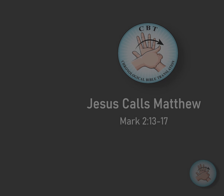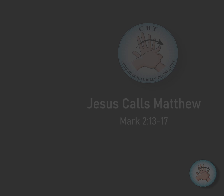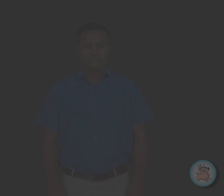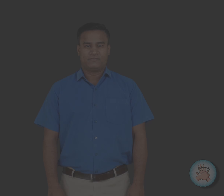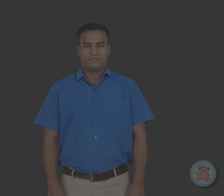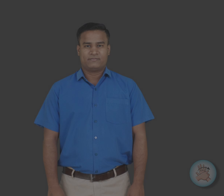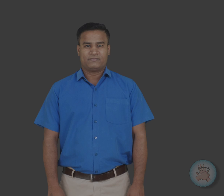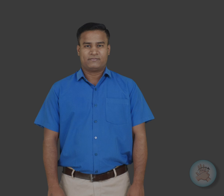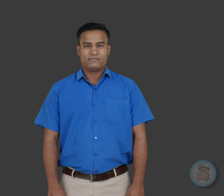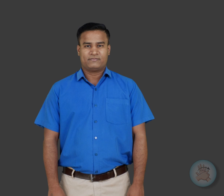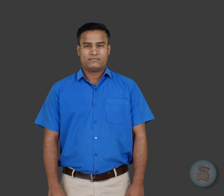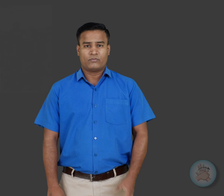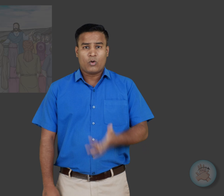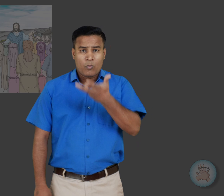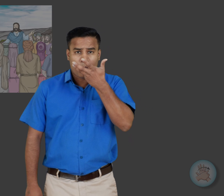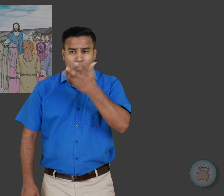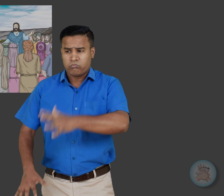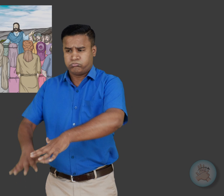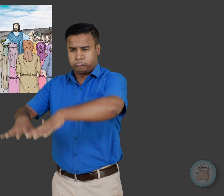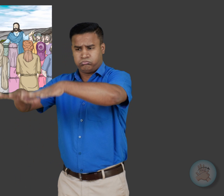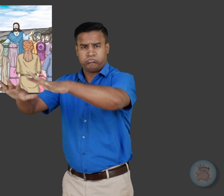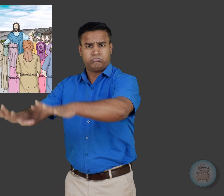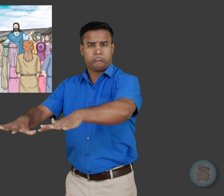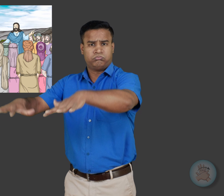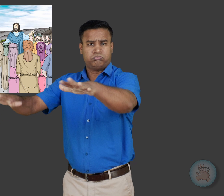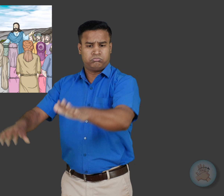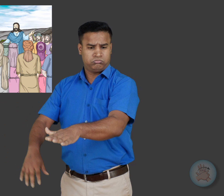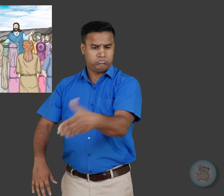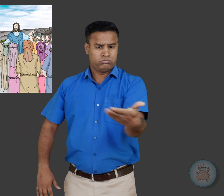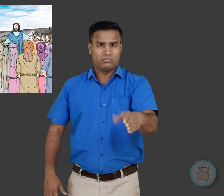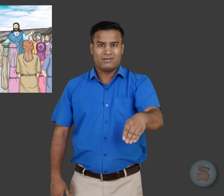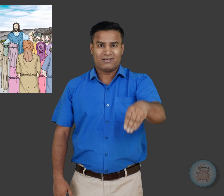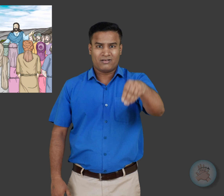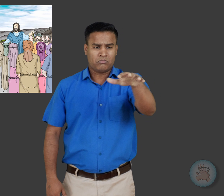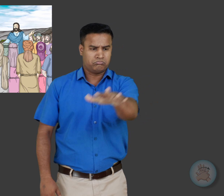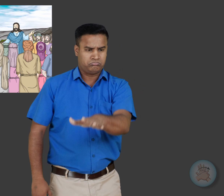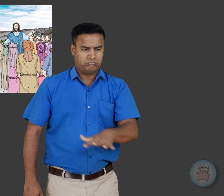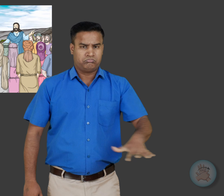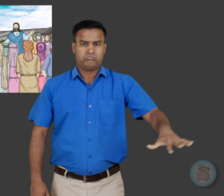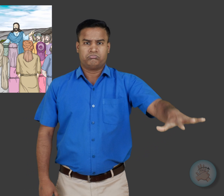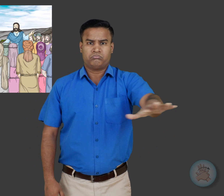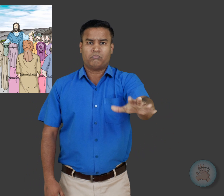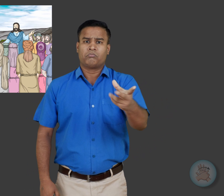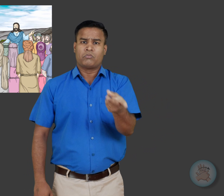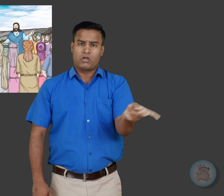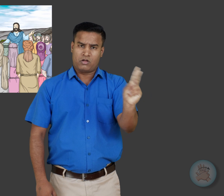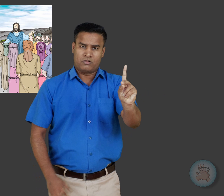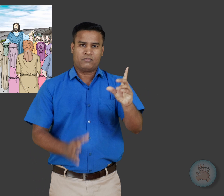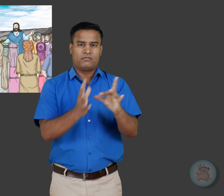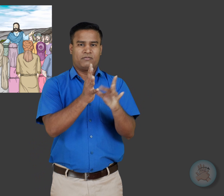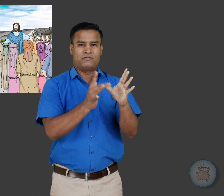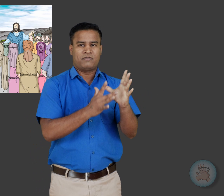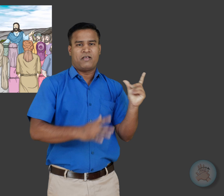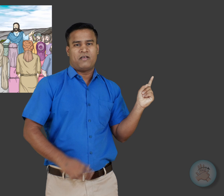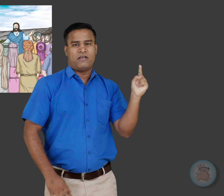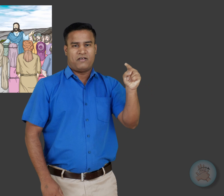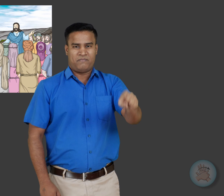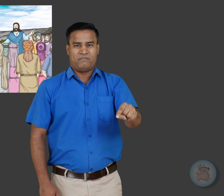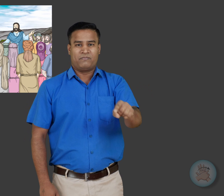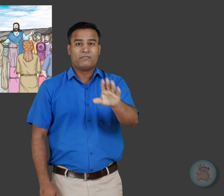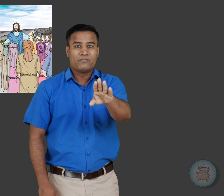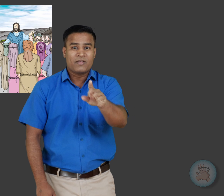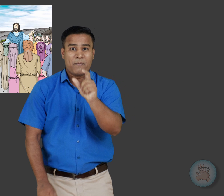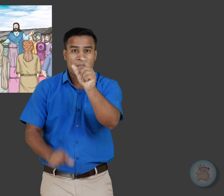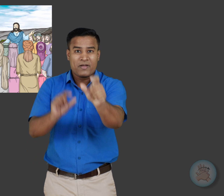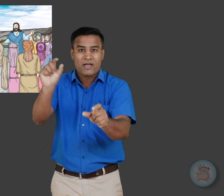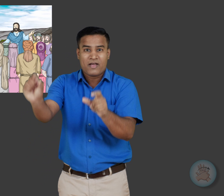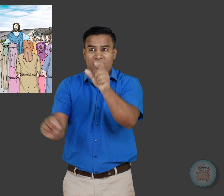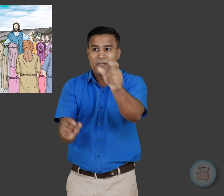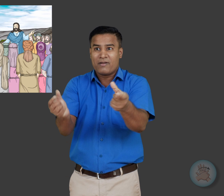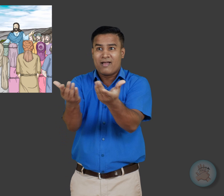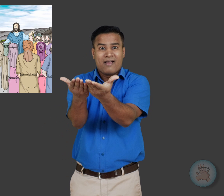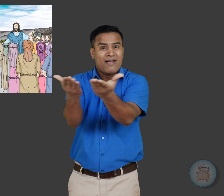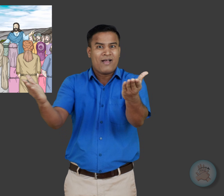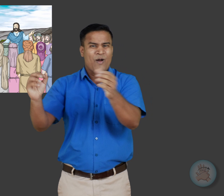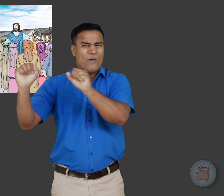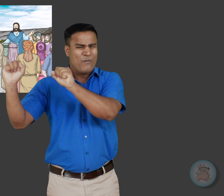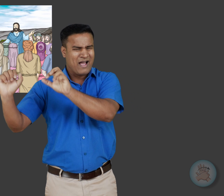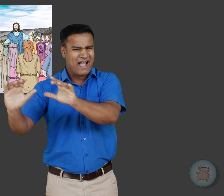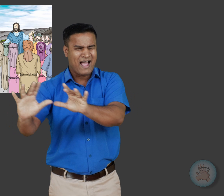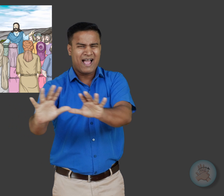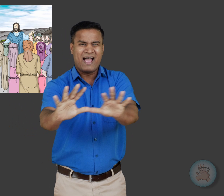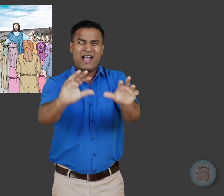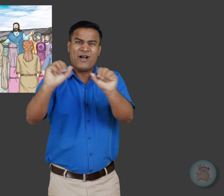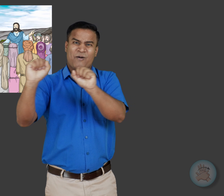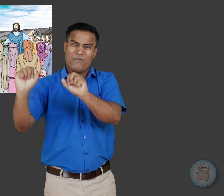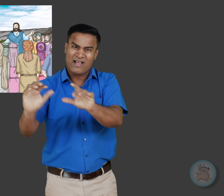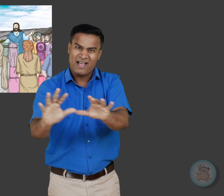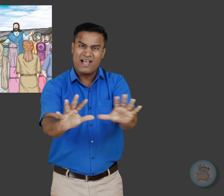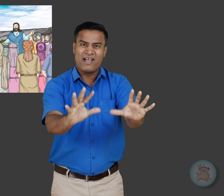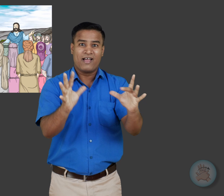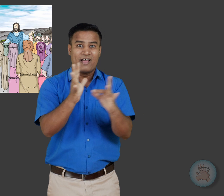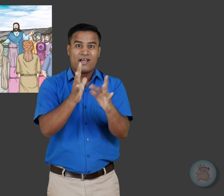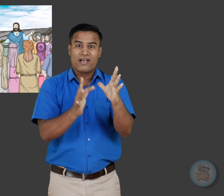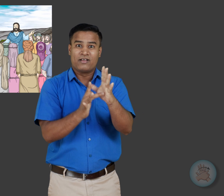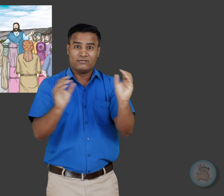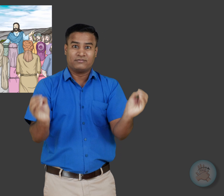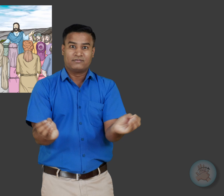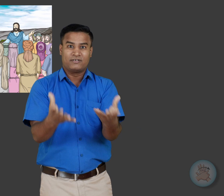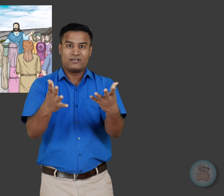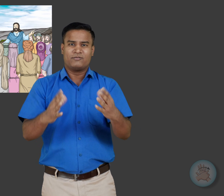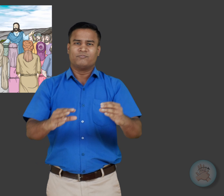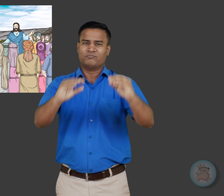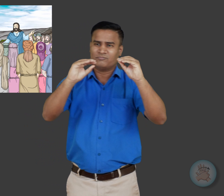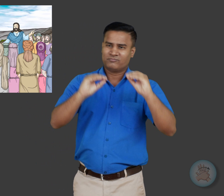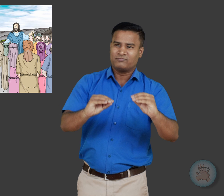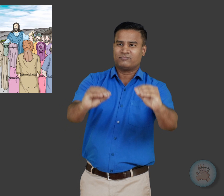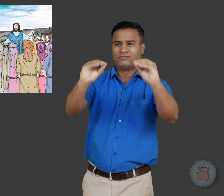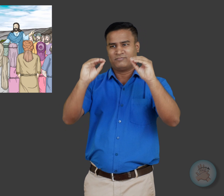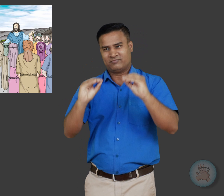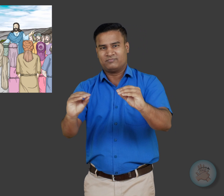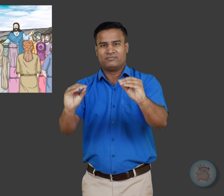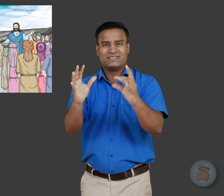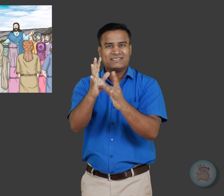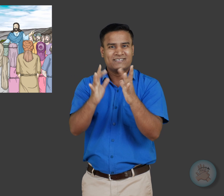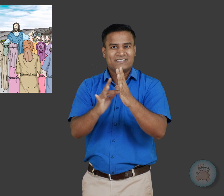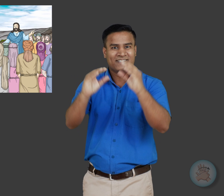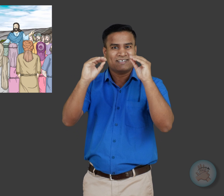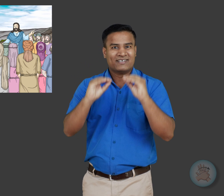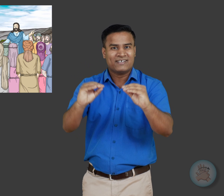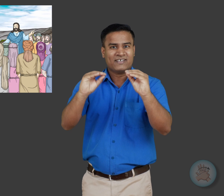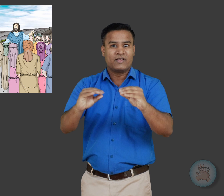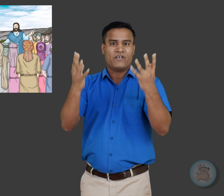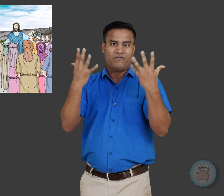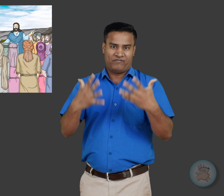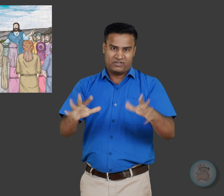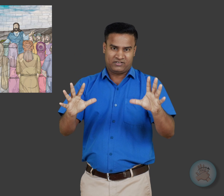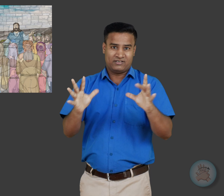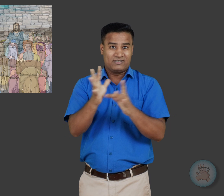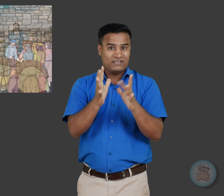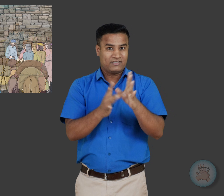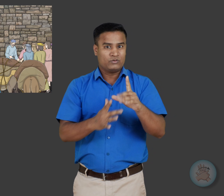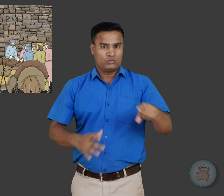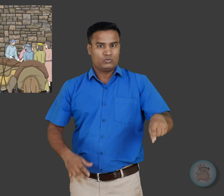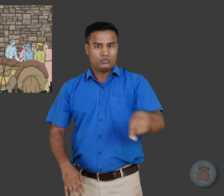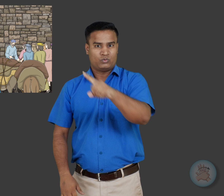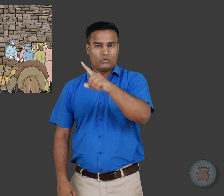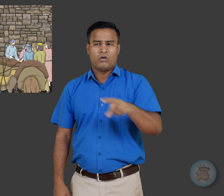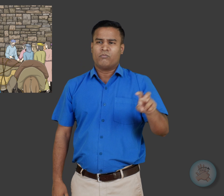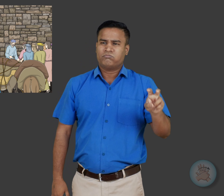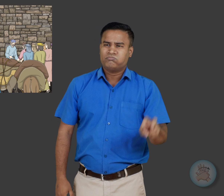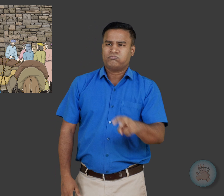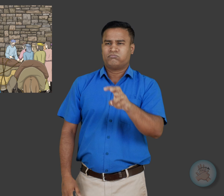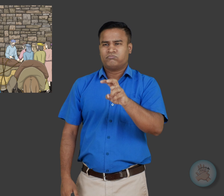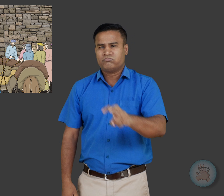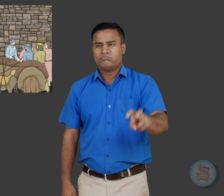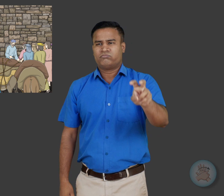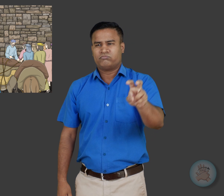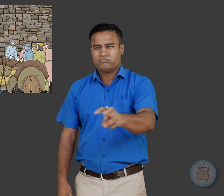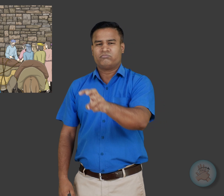Once again Jesus went out beside the sea. All the people came to Him, and He taught them there.